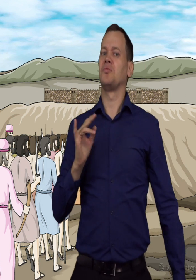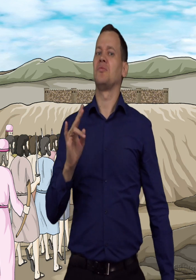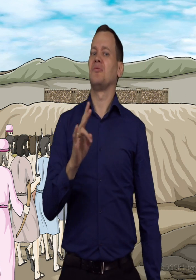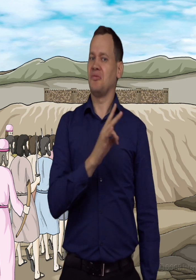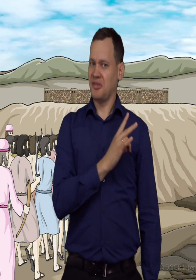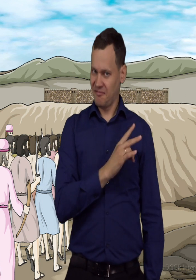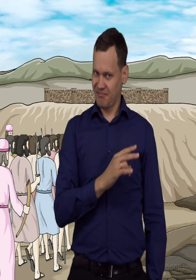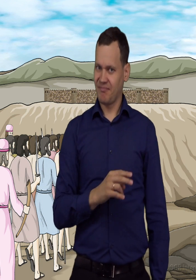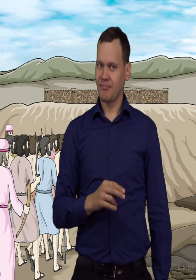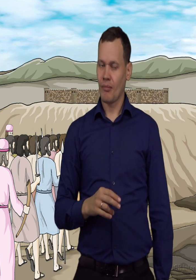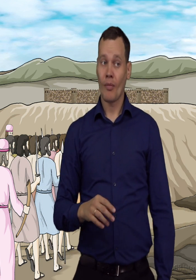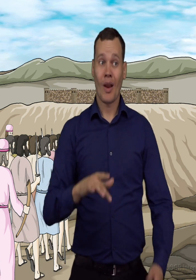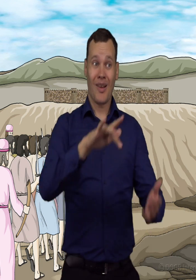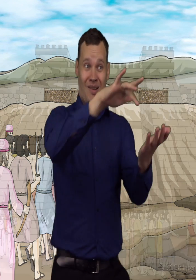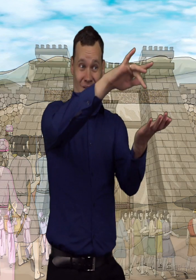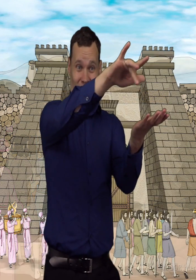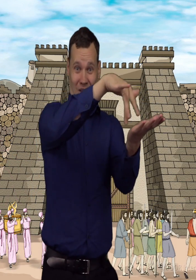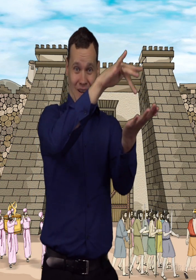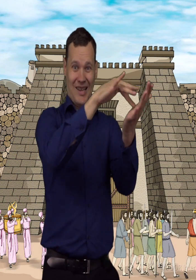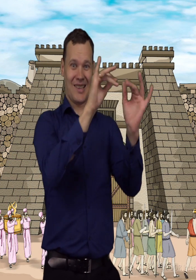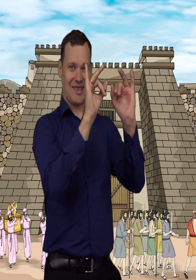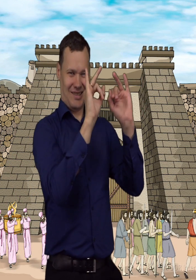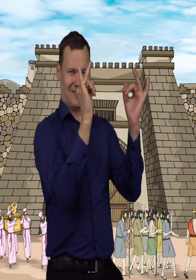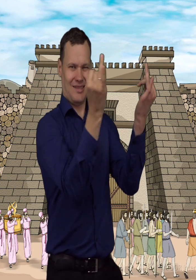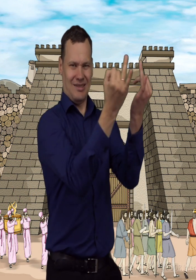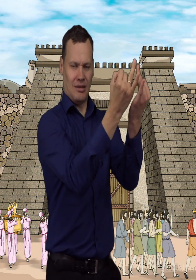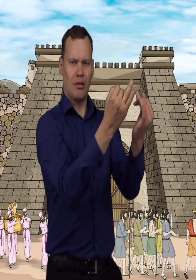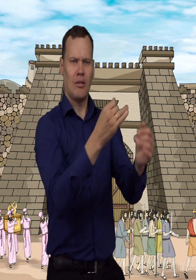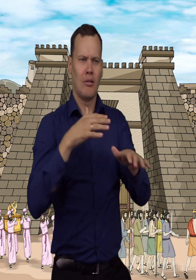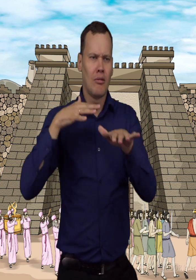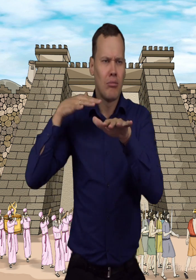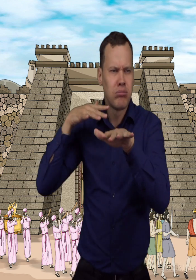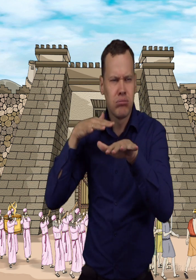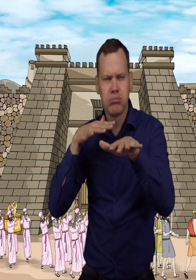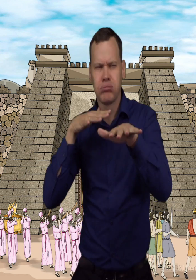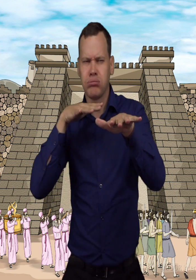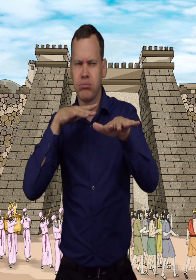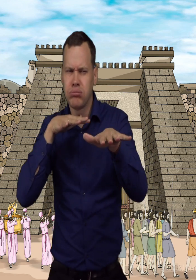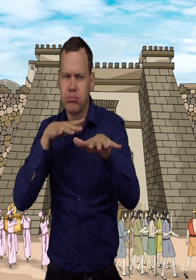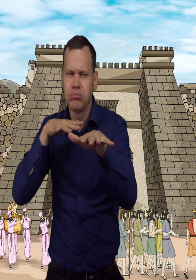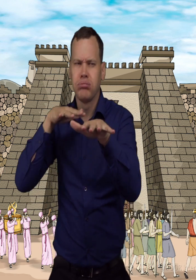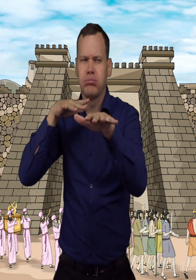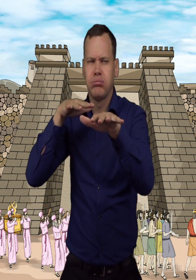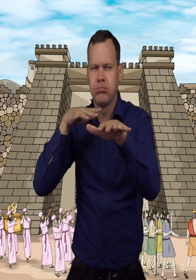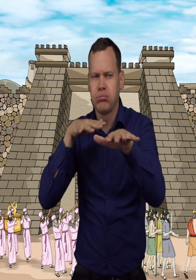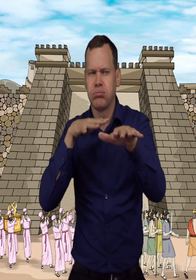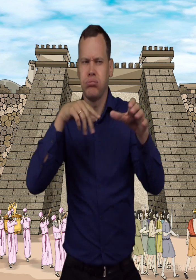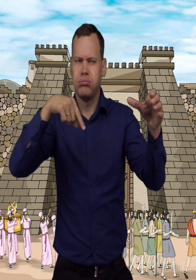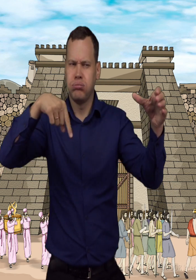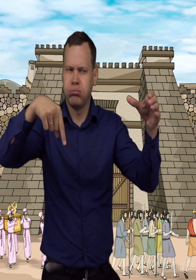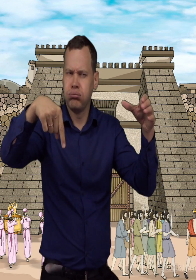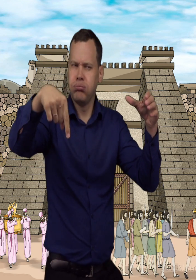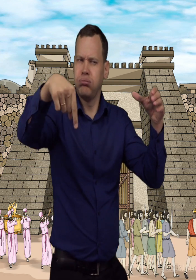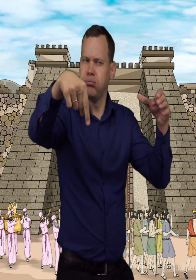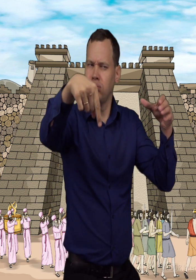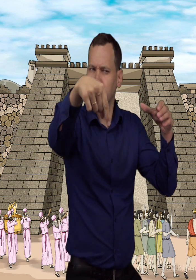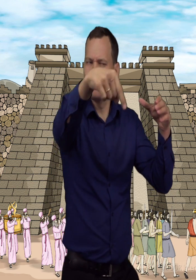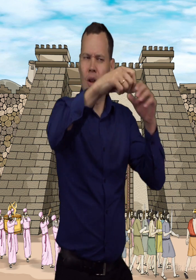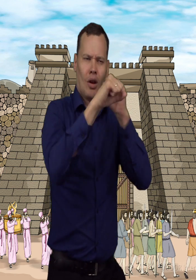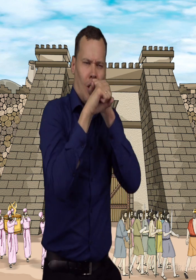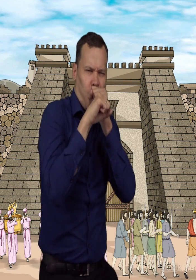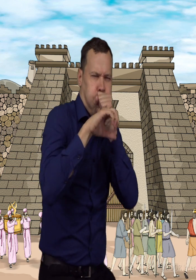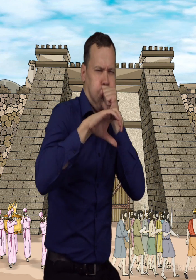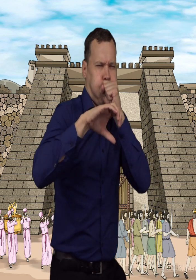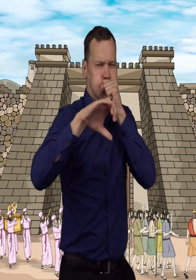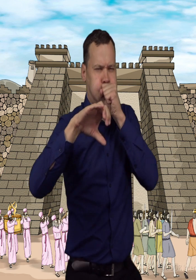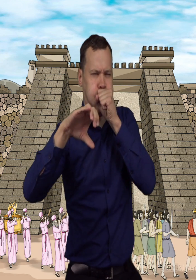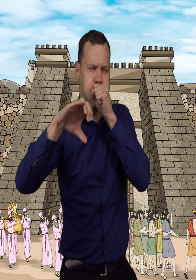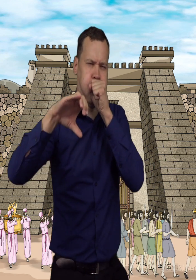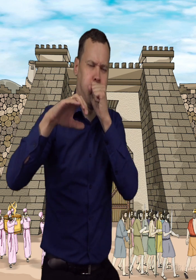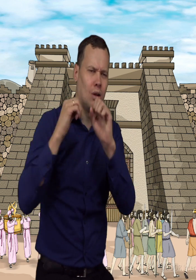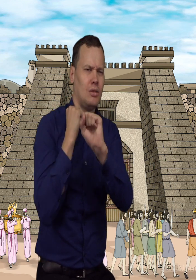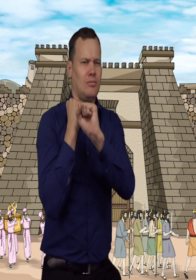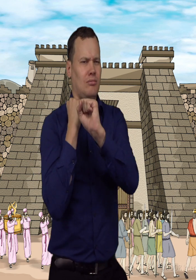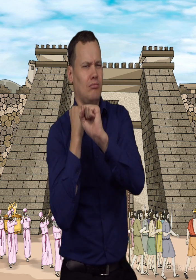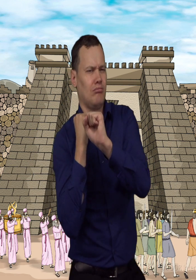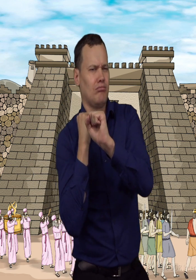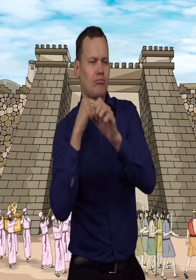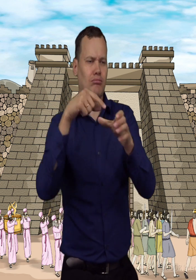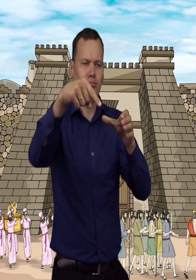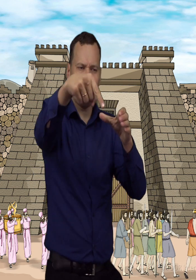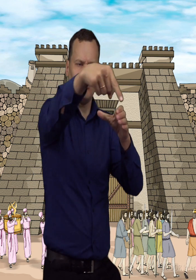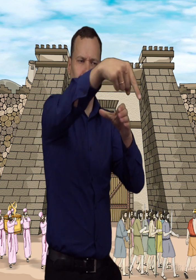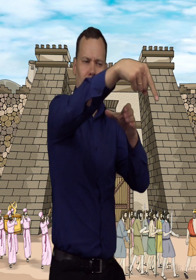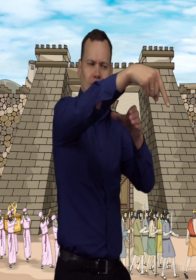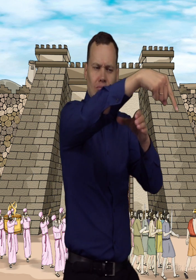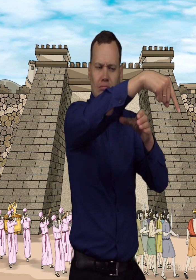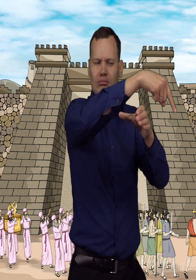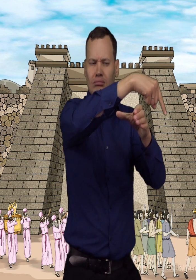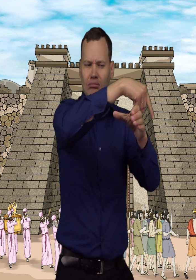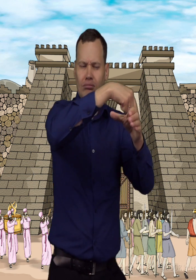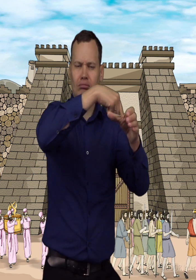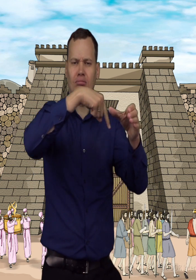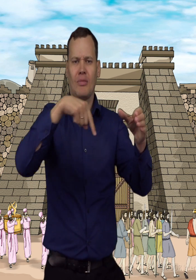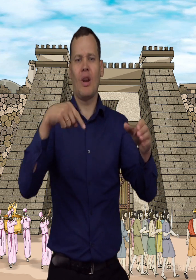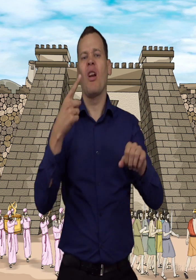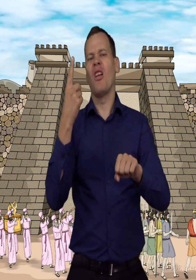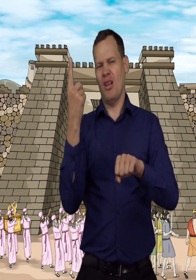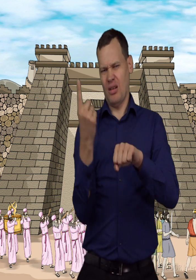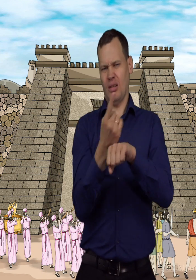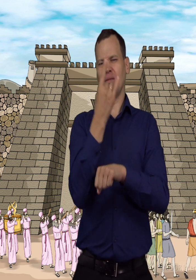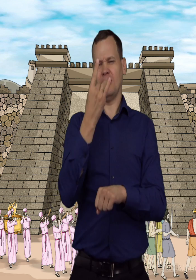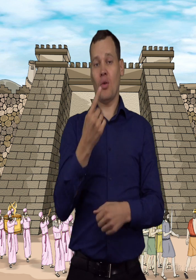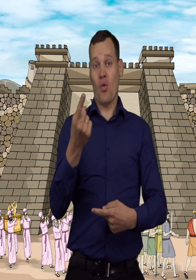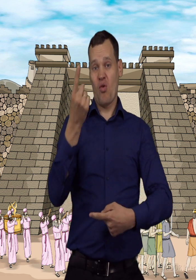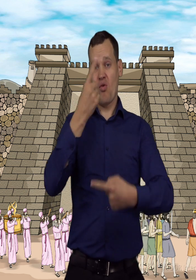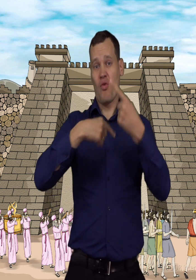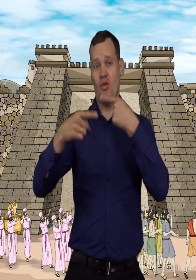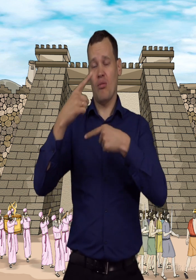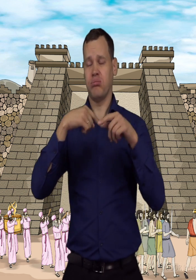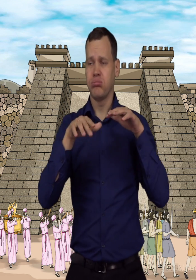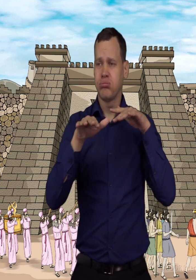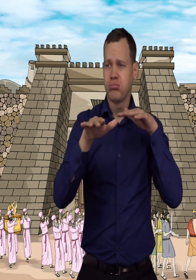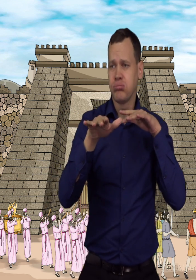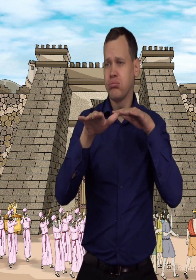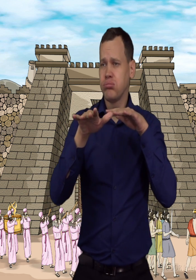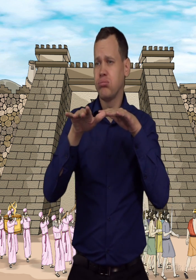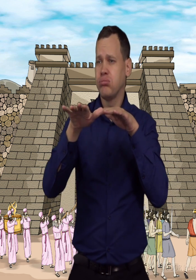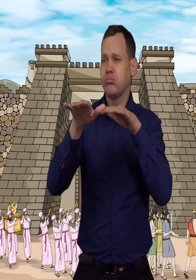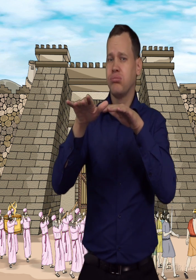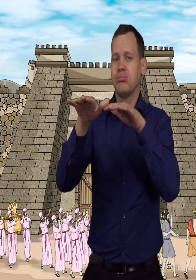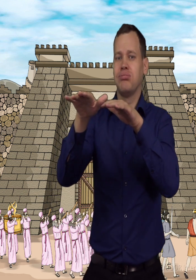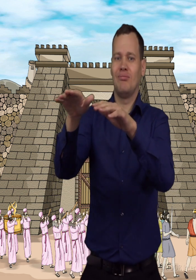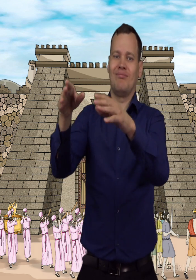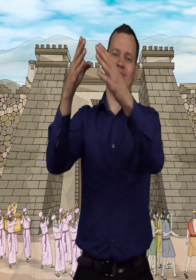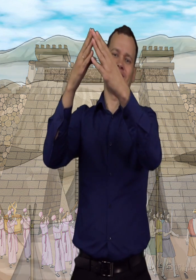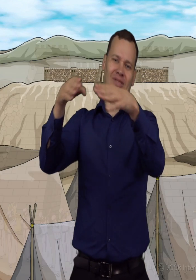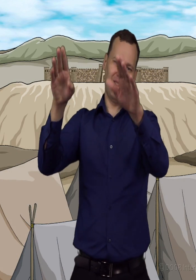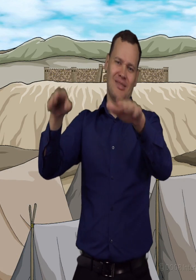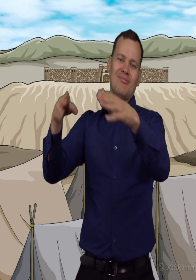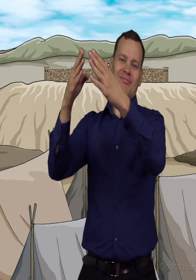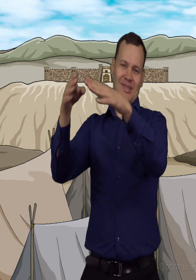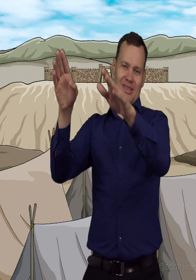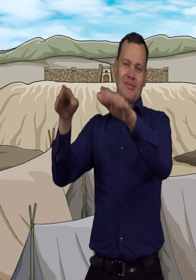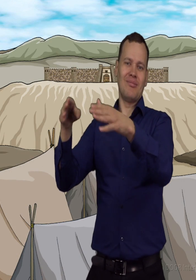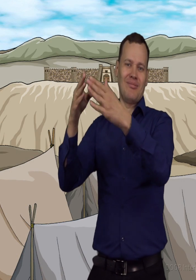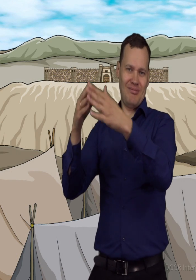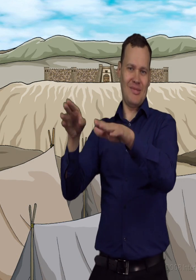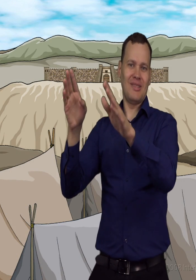But Joshua had commanded the people: “Do not give a battle cry or let your voice be heard; do not let one word come out of your mouth until the day I tell you to shout. Then you are to shout!” So he had the ark of the LORD carried around the city, circling it once.